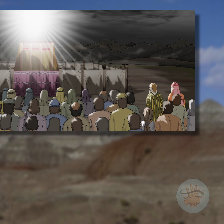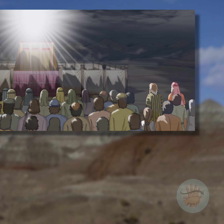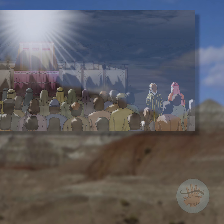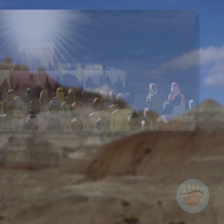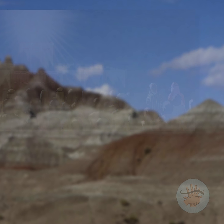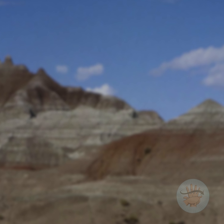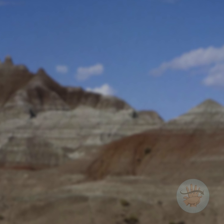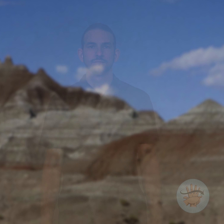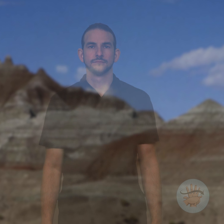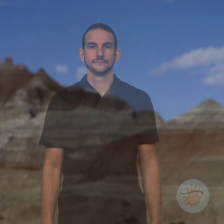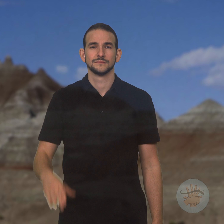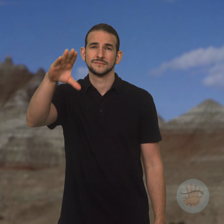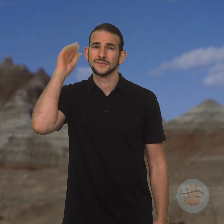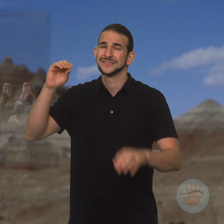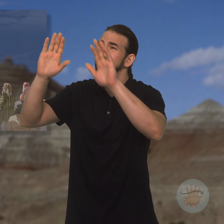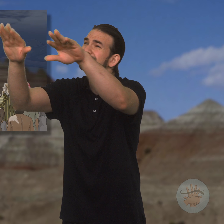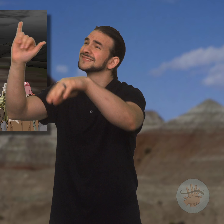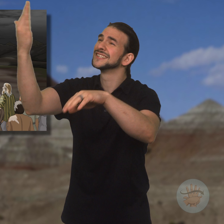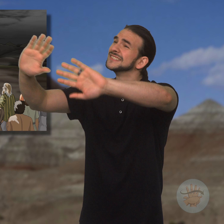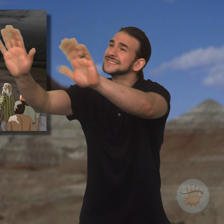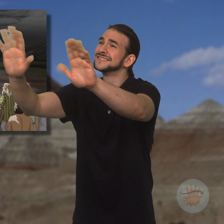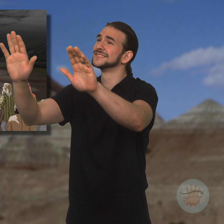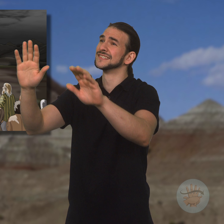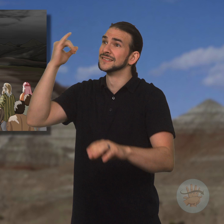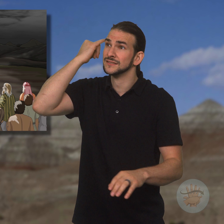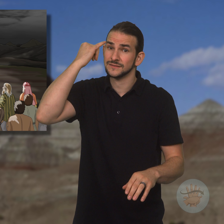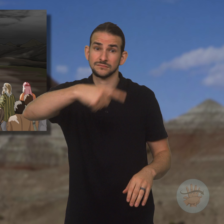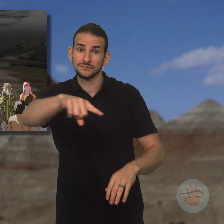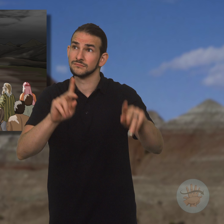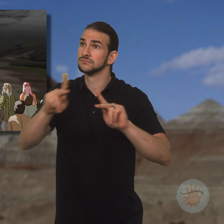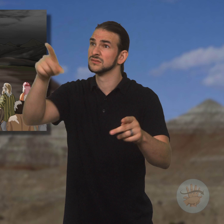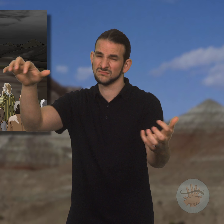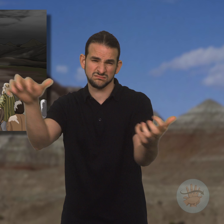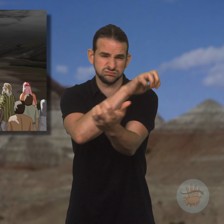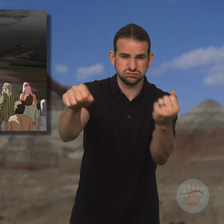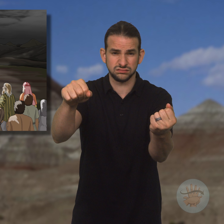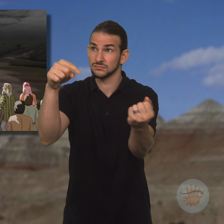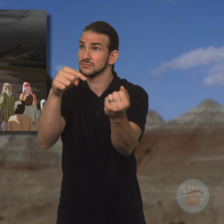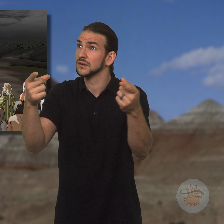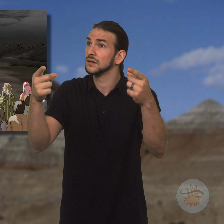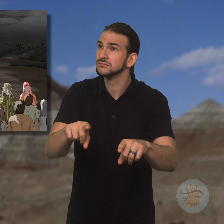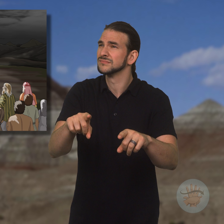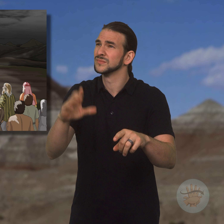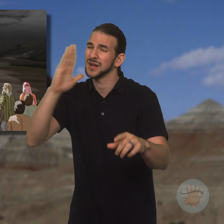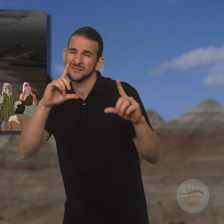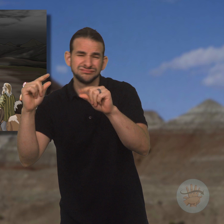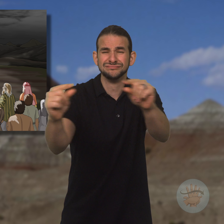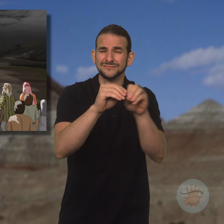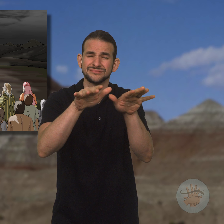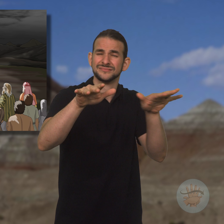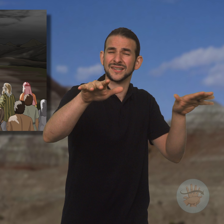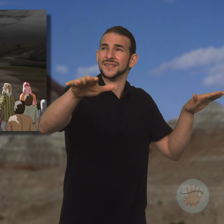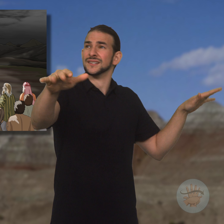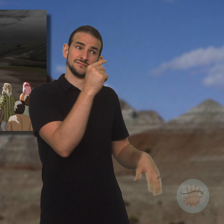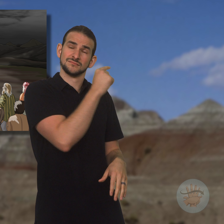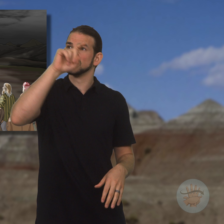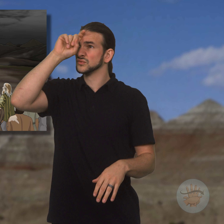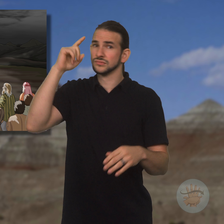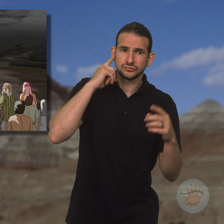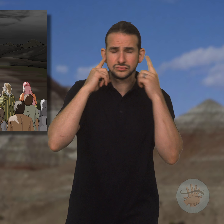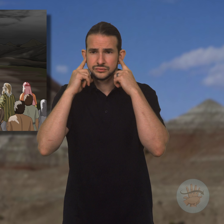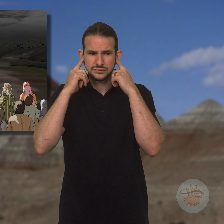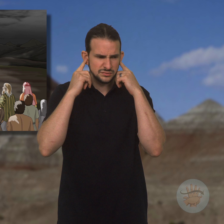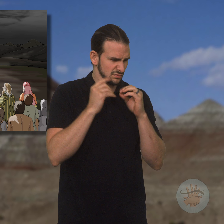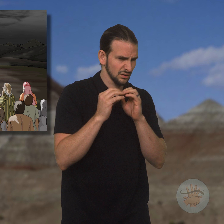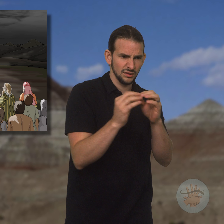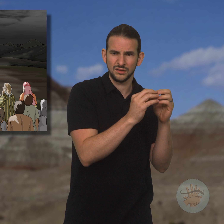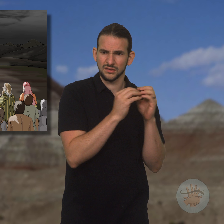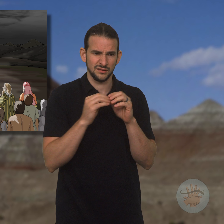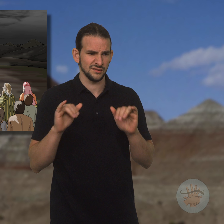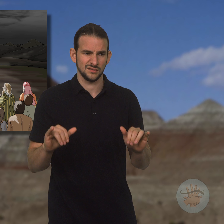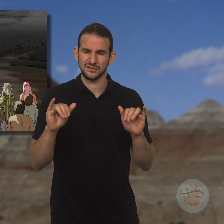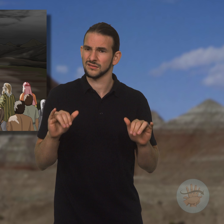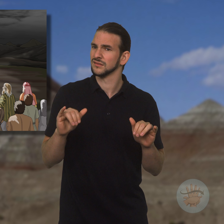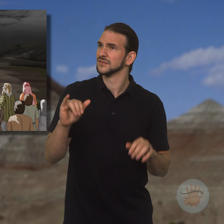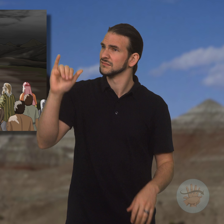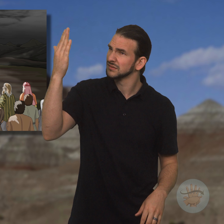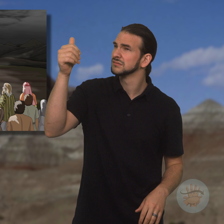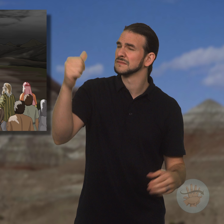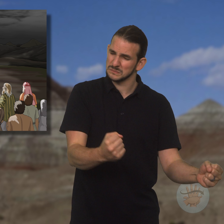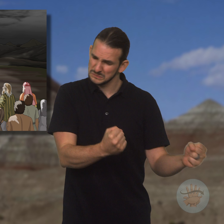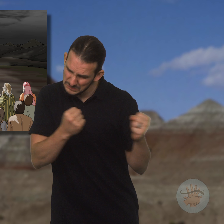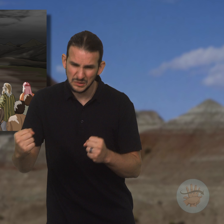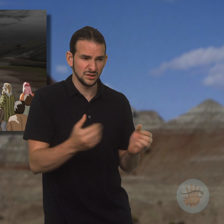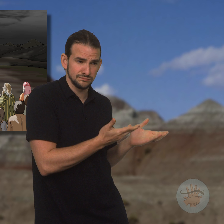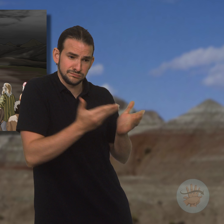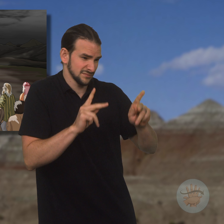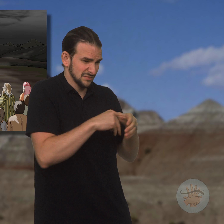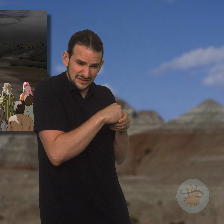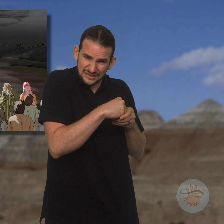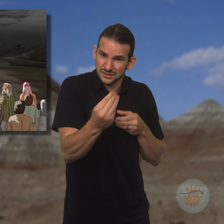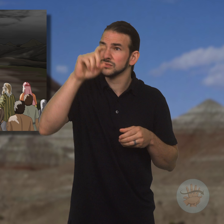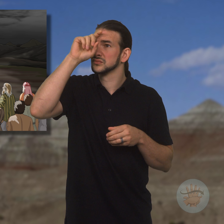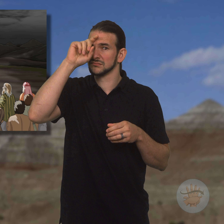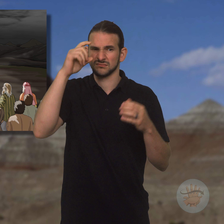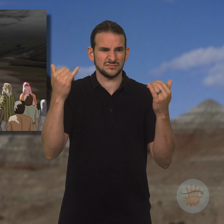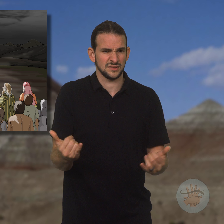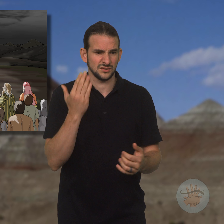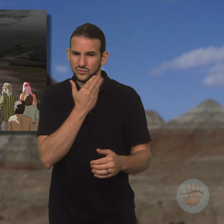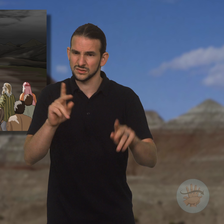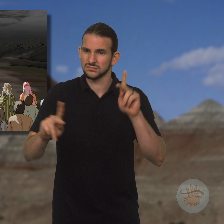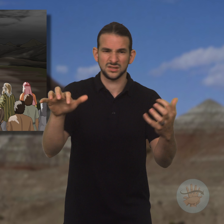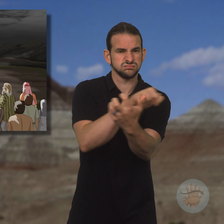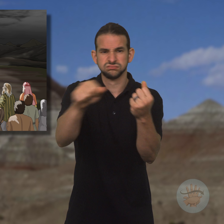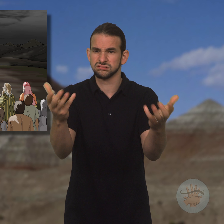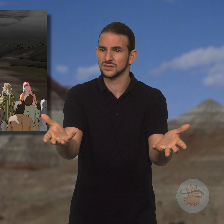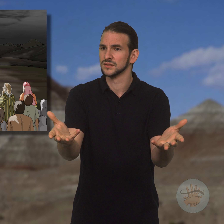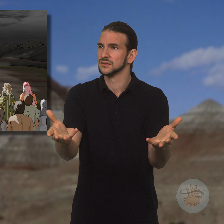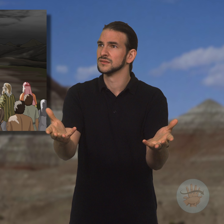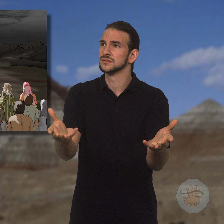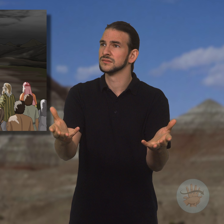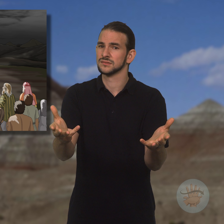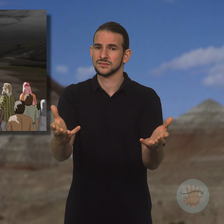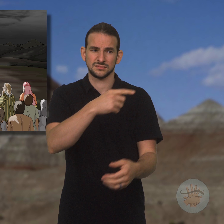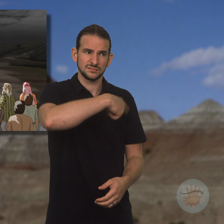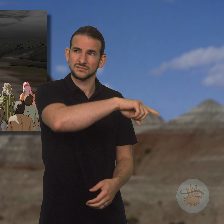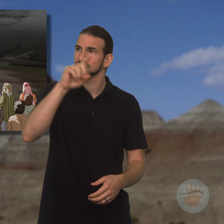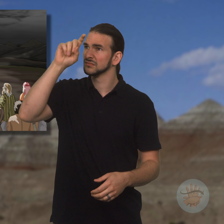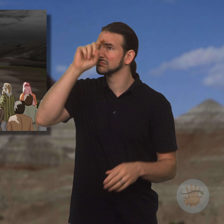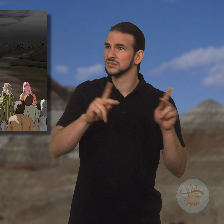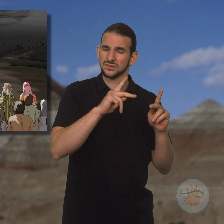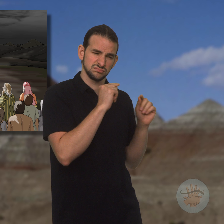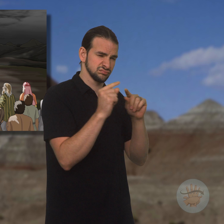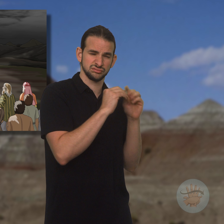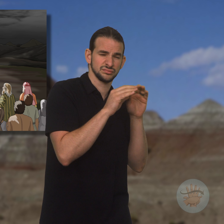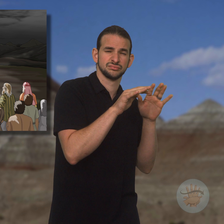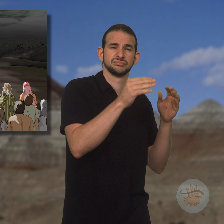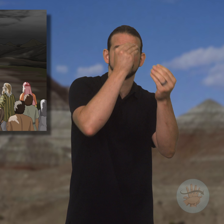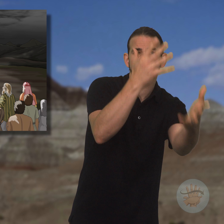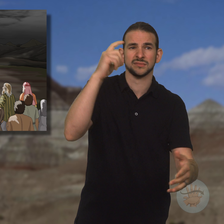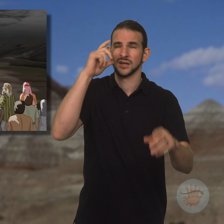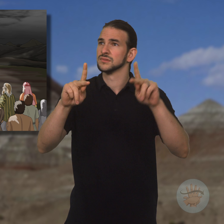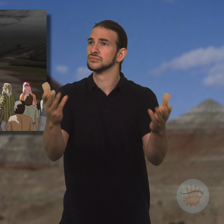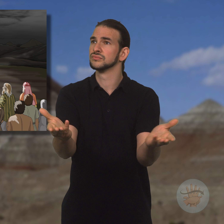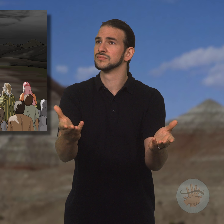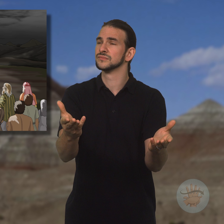But Moses said to the LORD, “The Egyptians will hear of it, for by Your strength You brought this people from among them. And they will tell it to the inhabitants of this land.